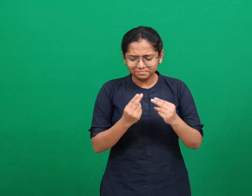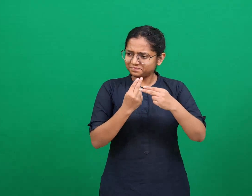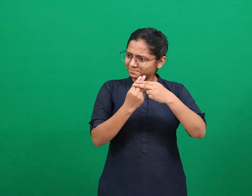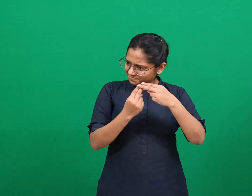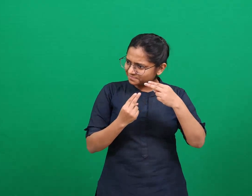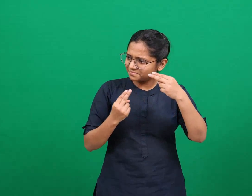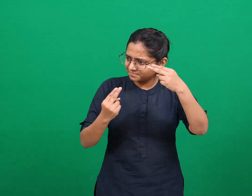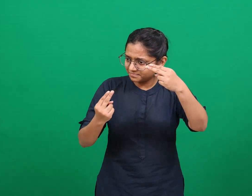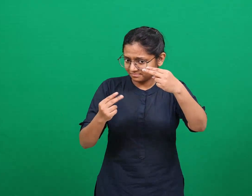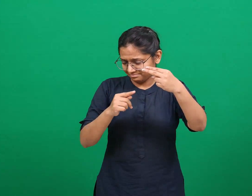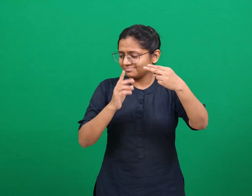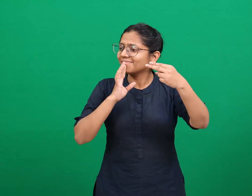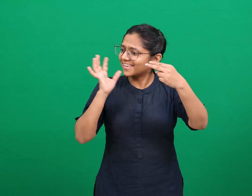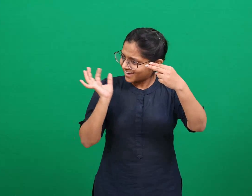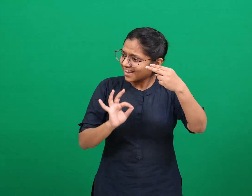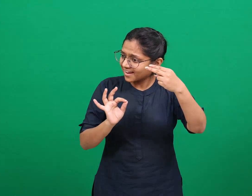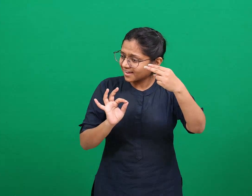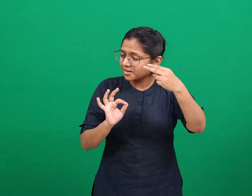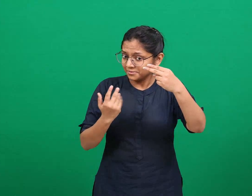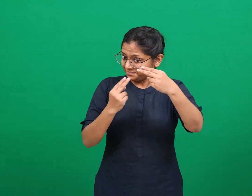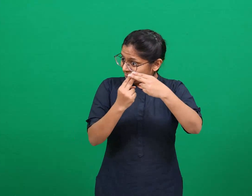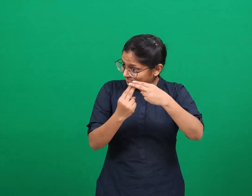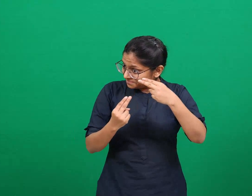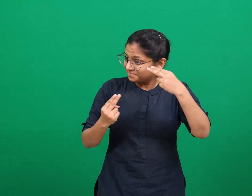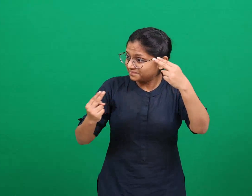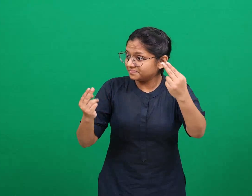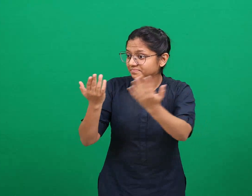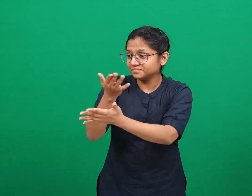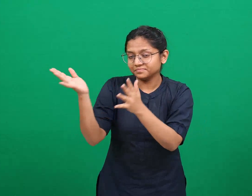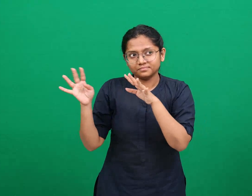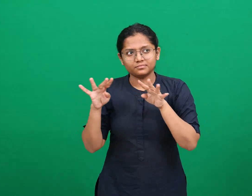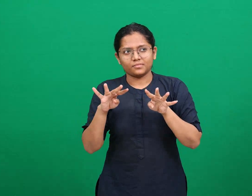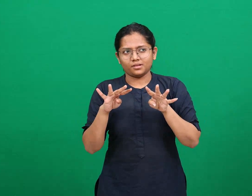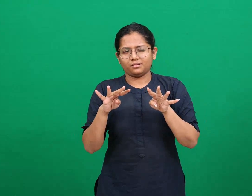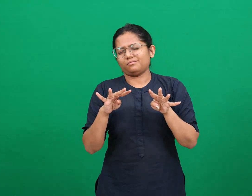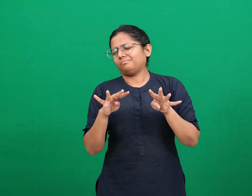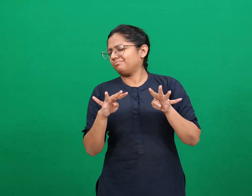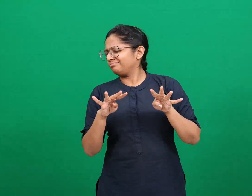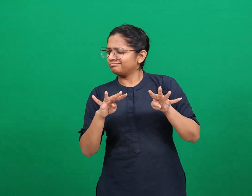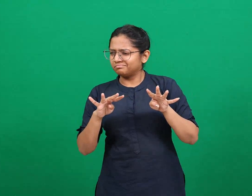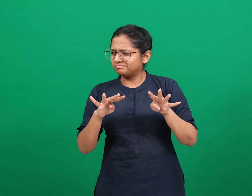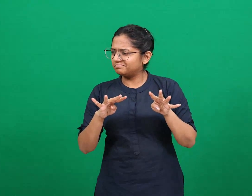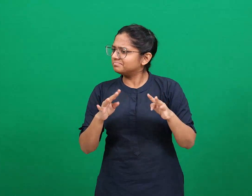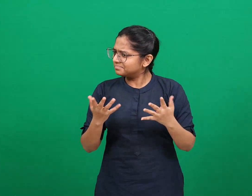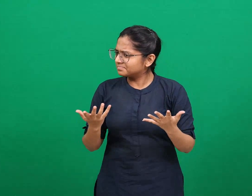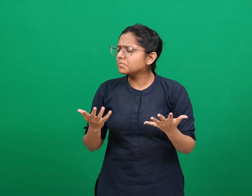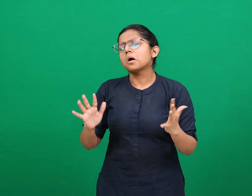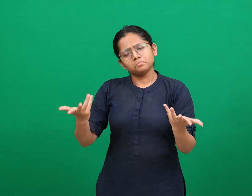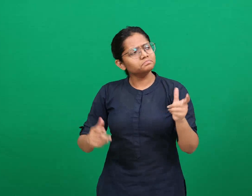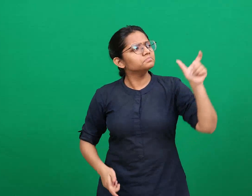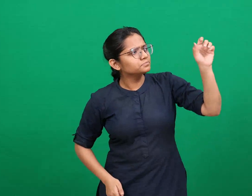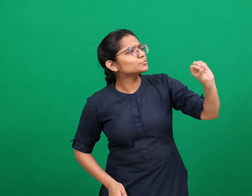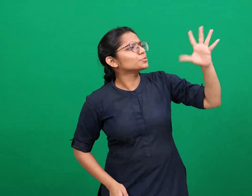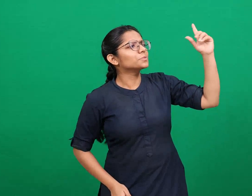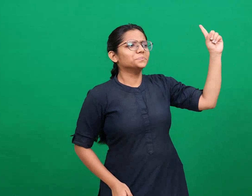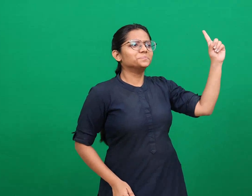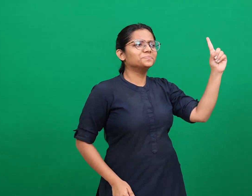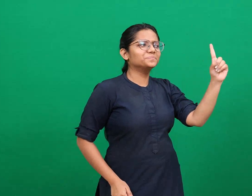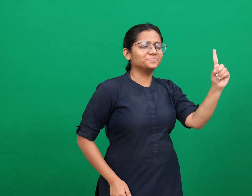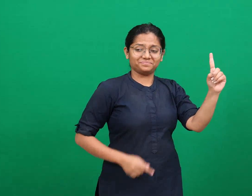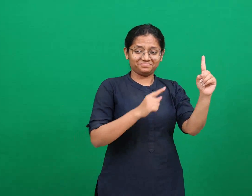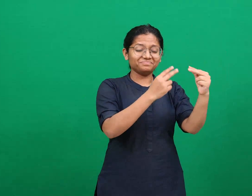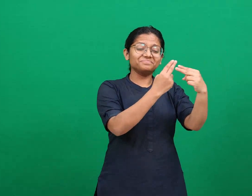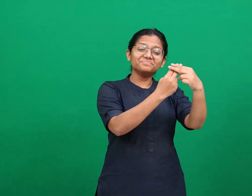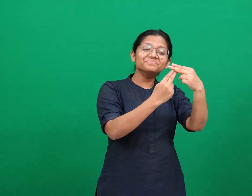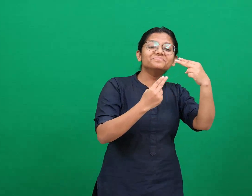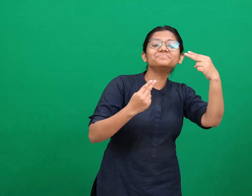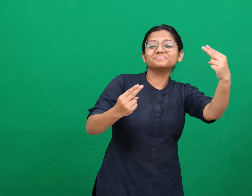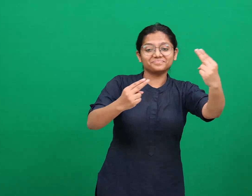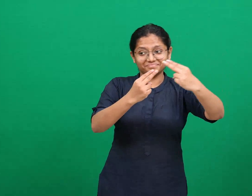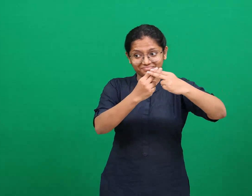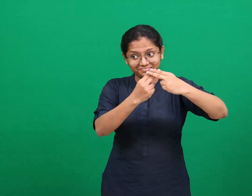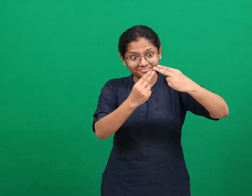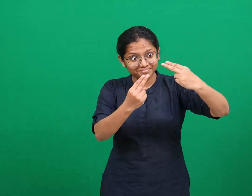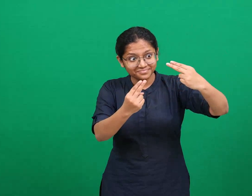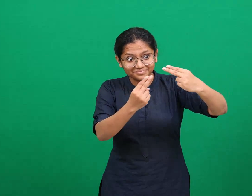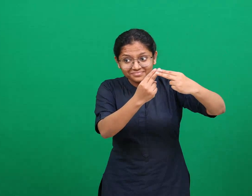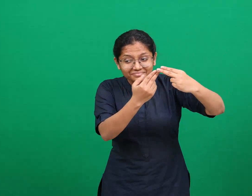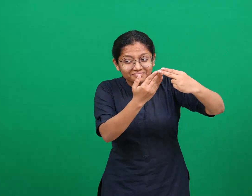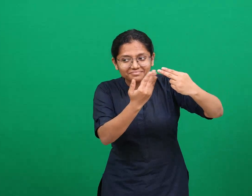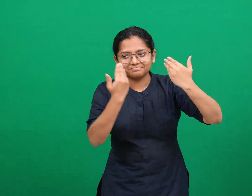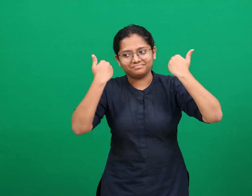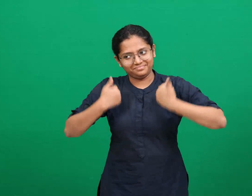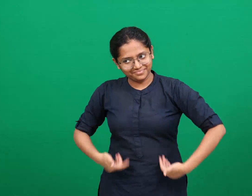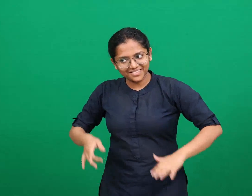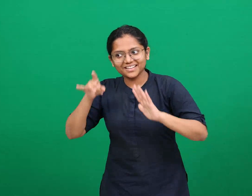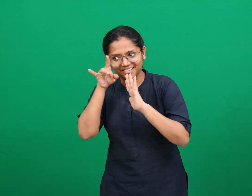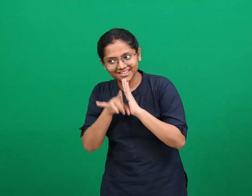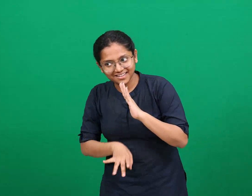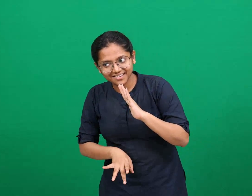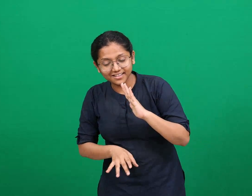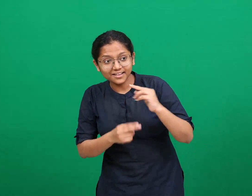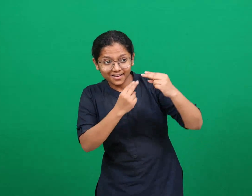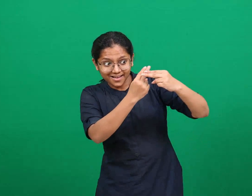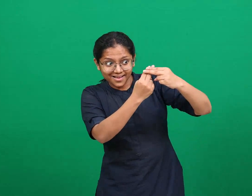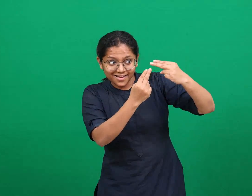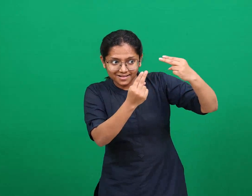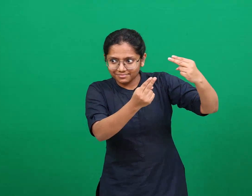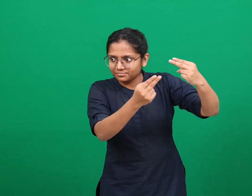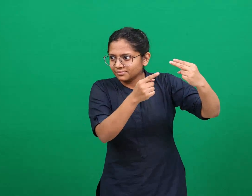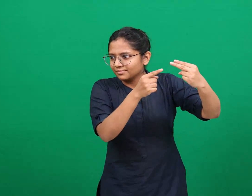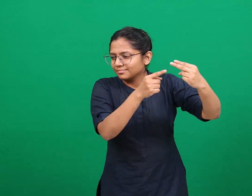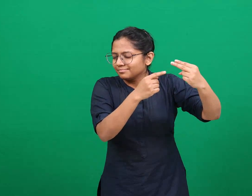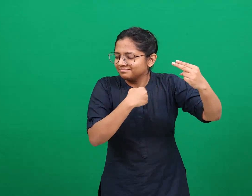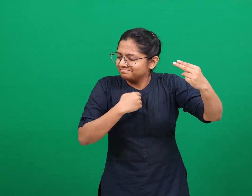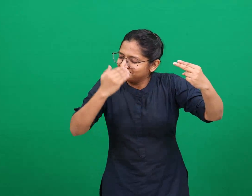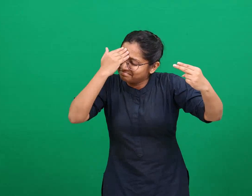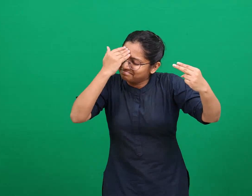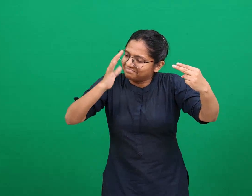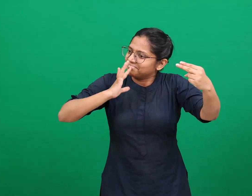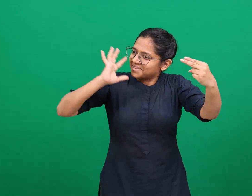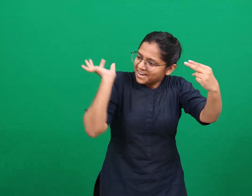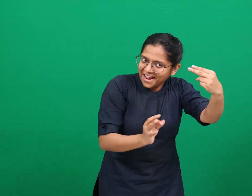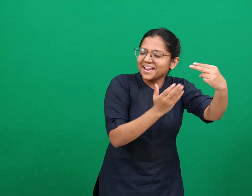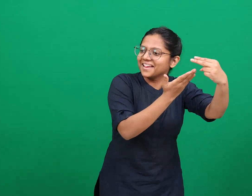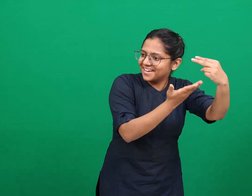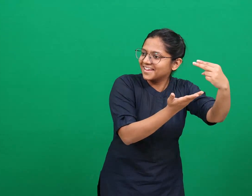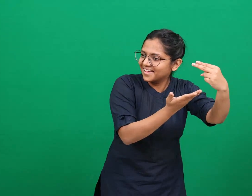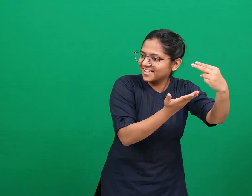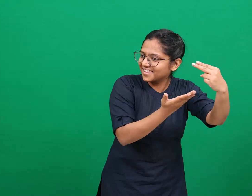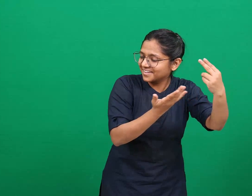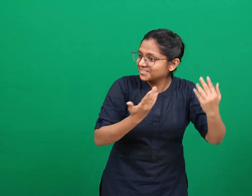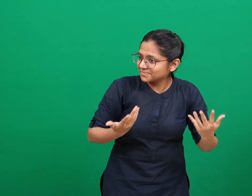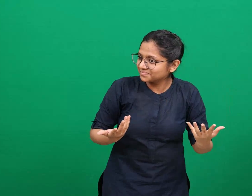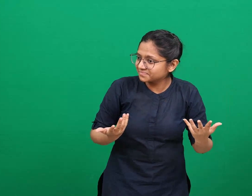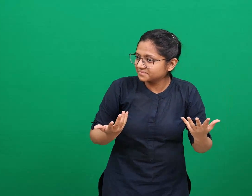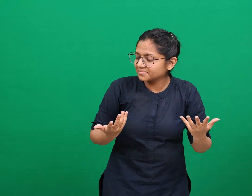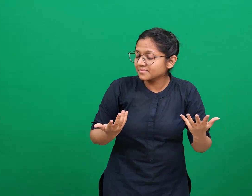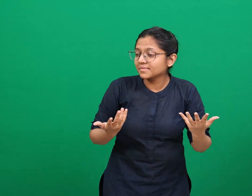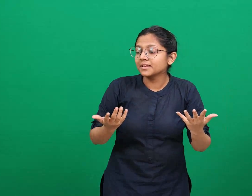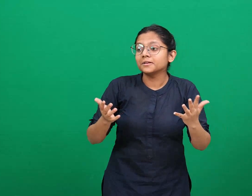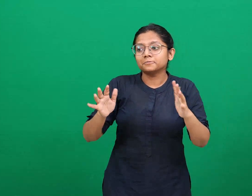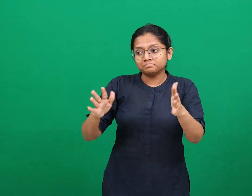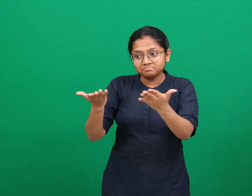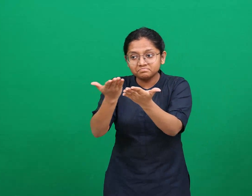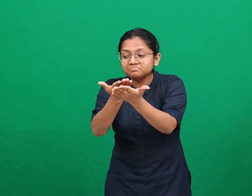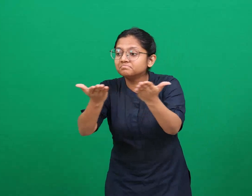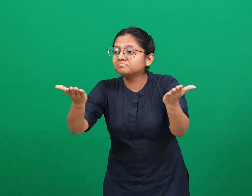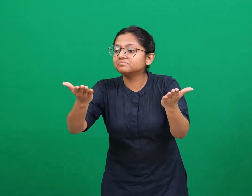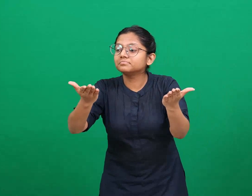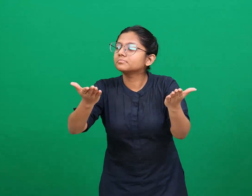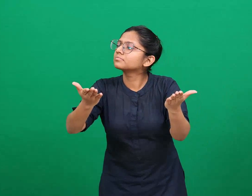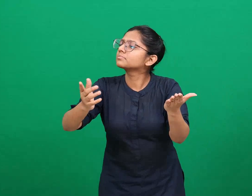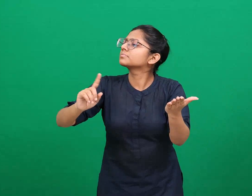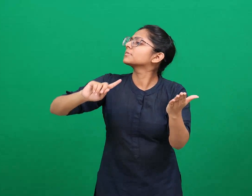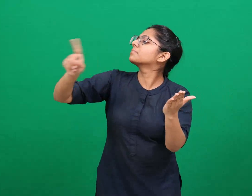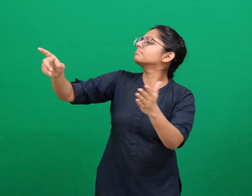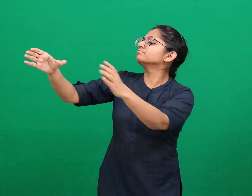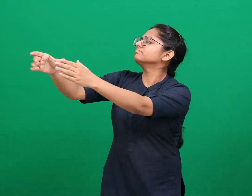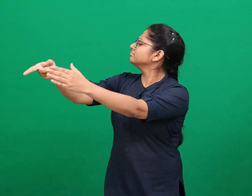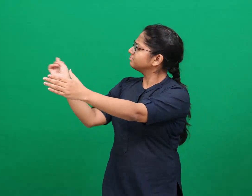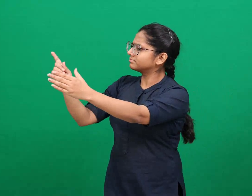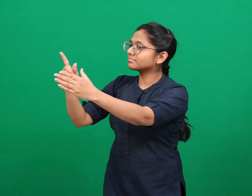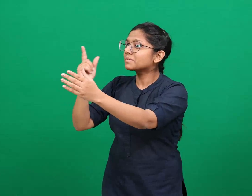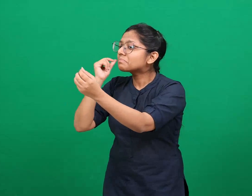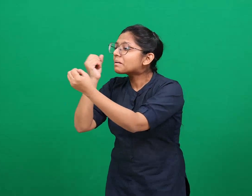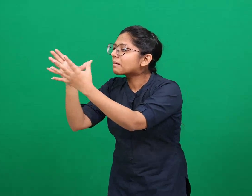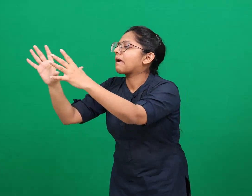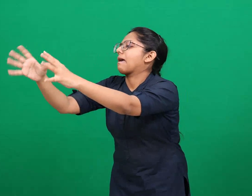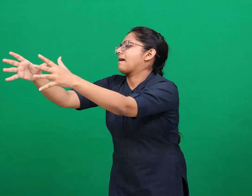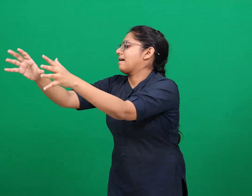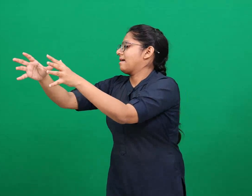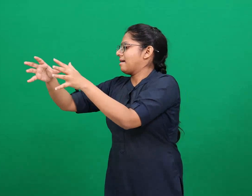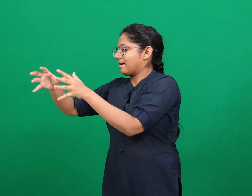There is another who testifies about Me, and I know that His testimony about Me is valid.